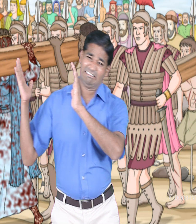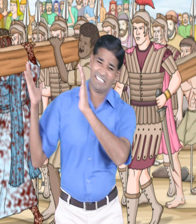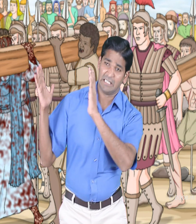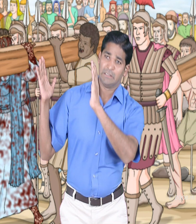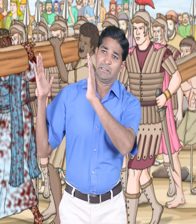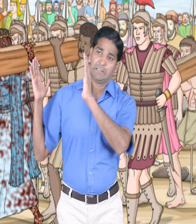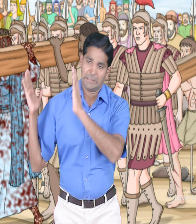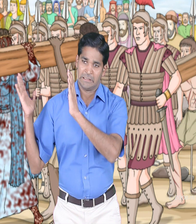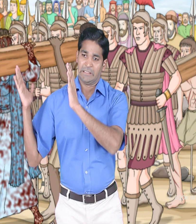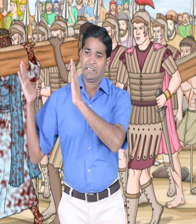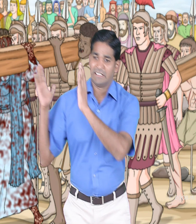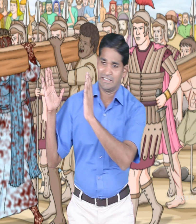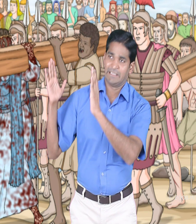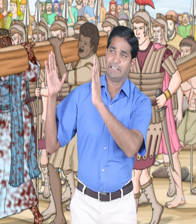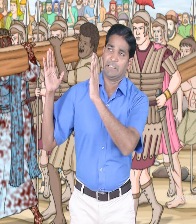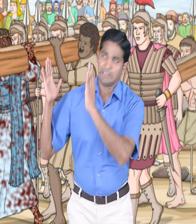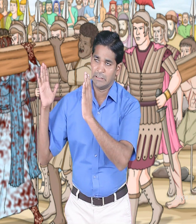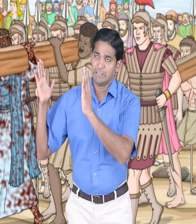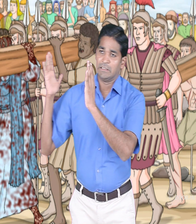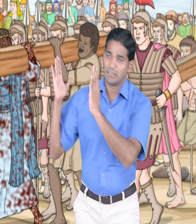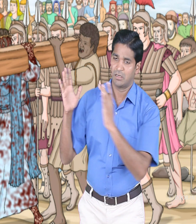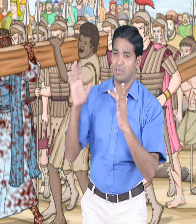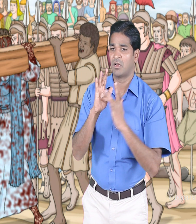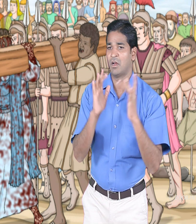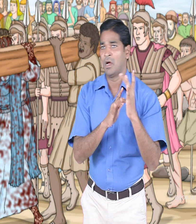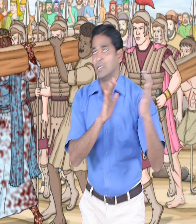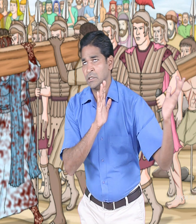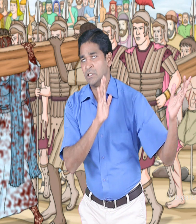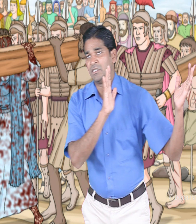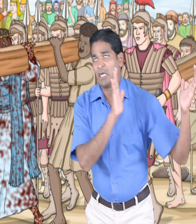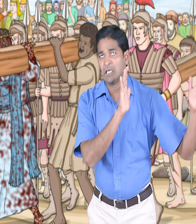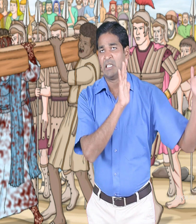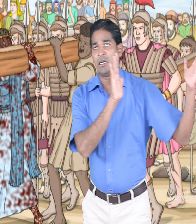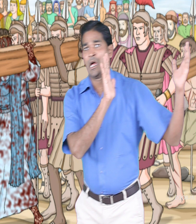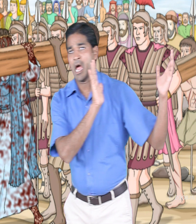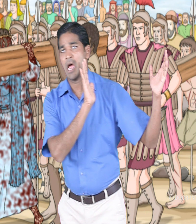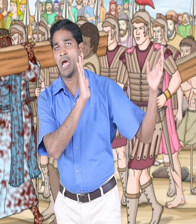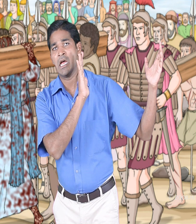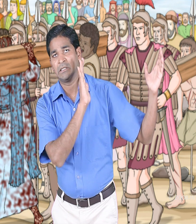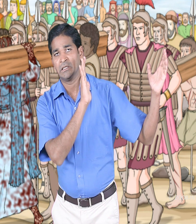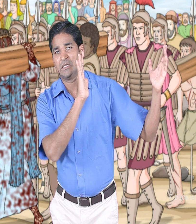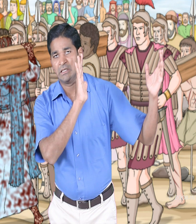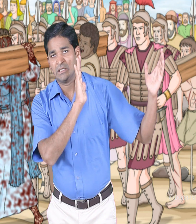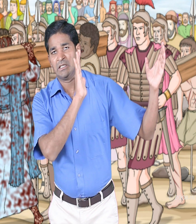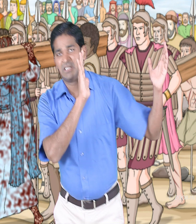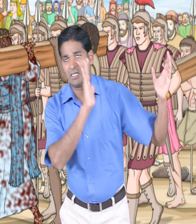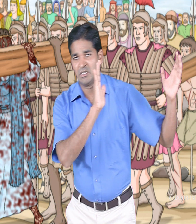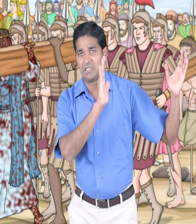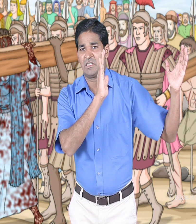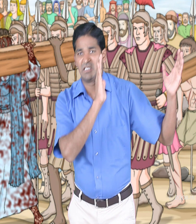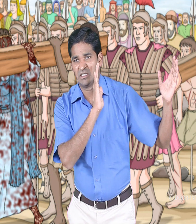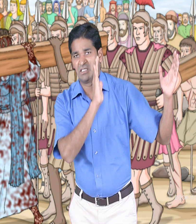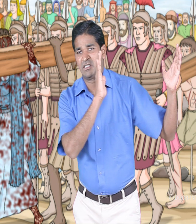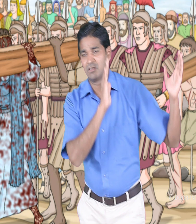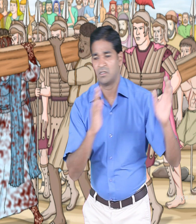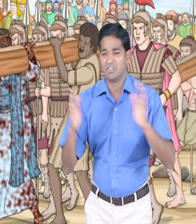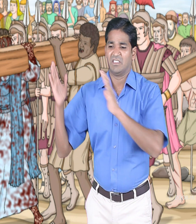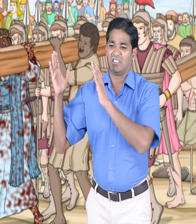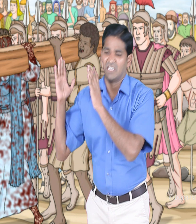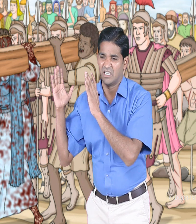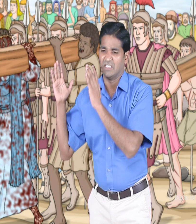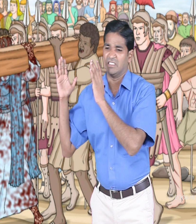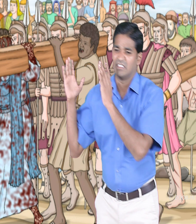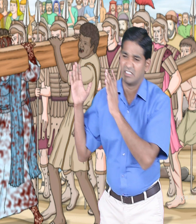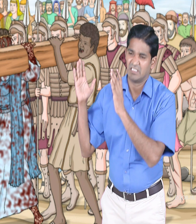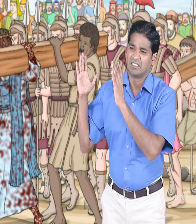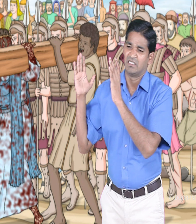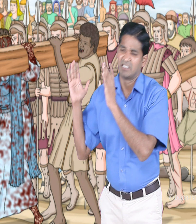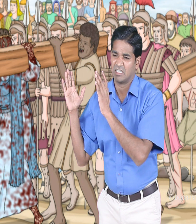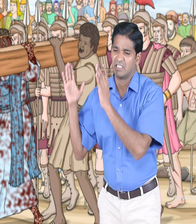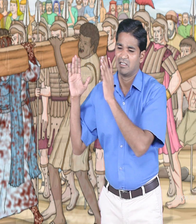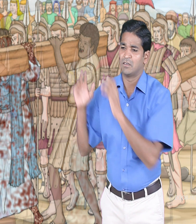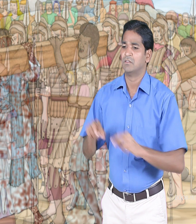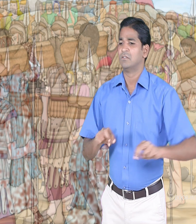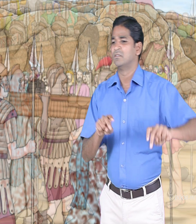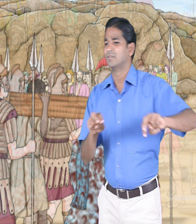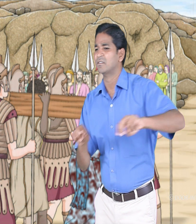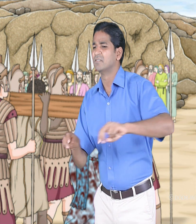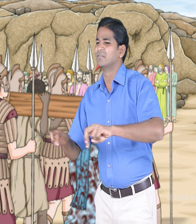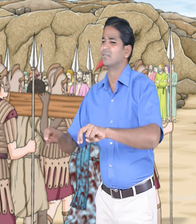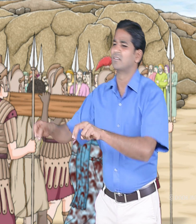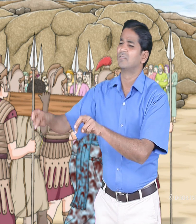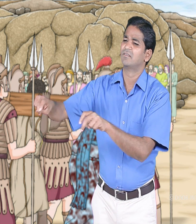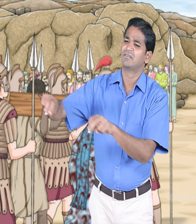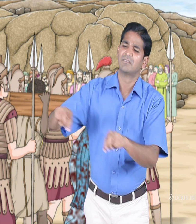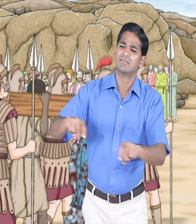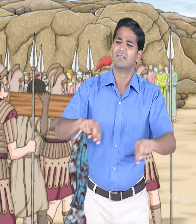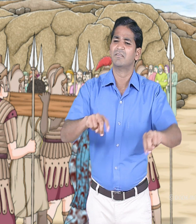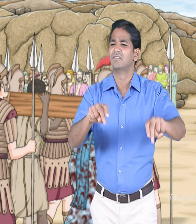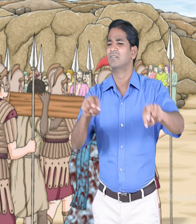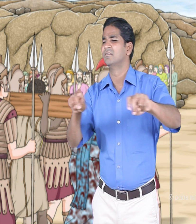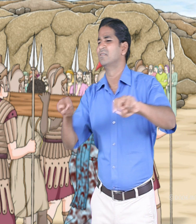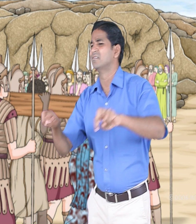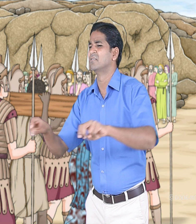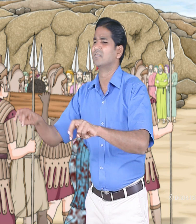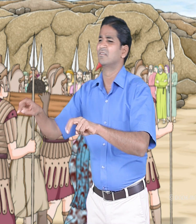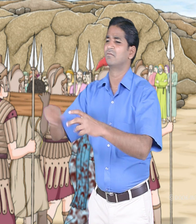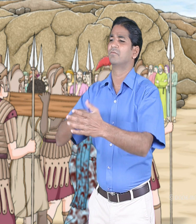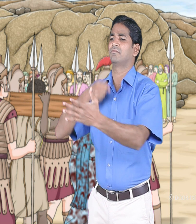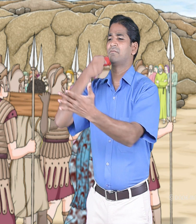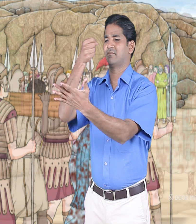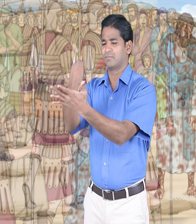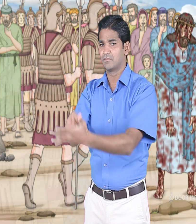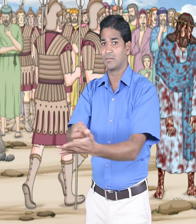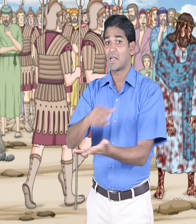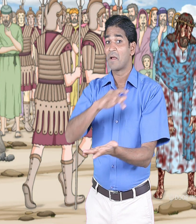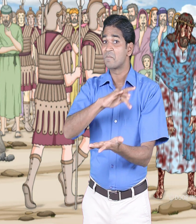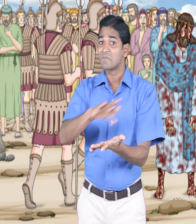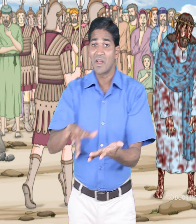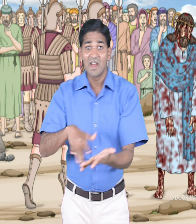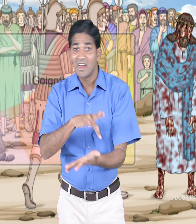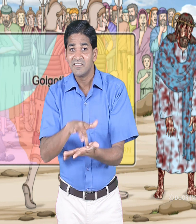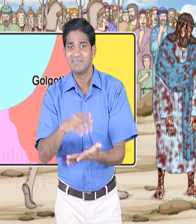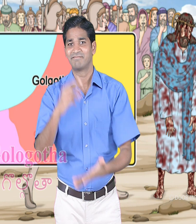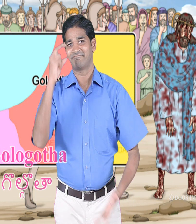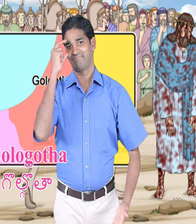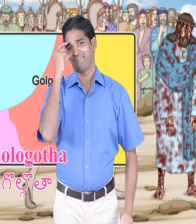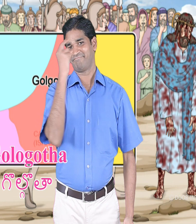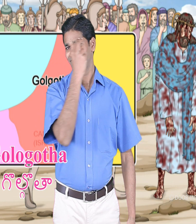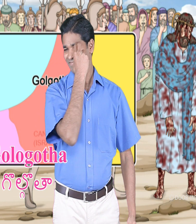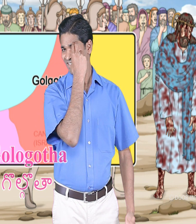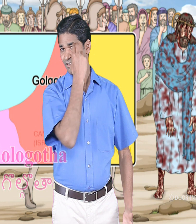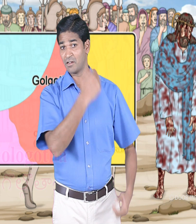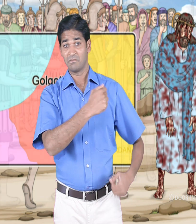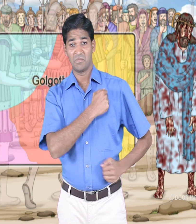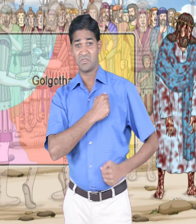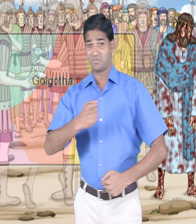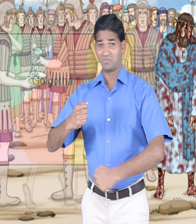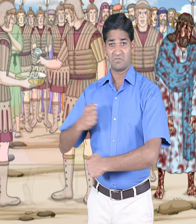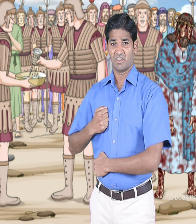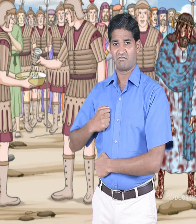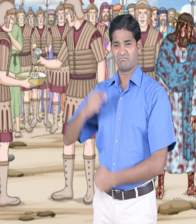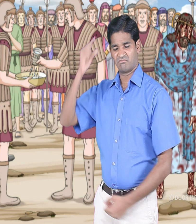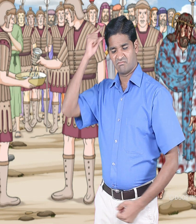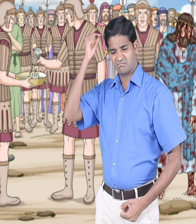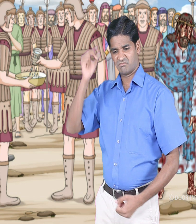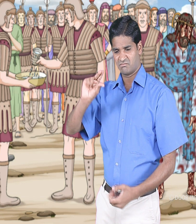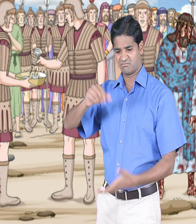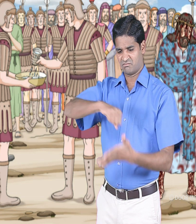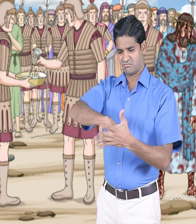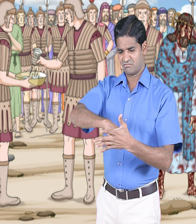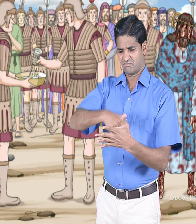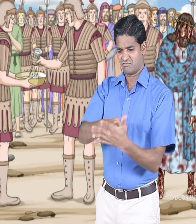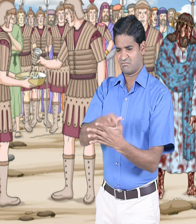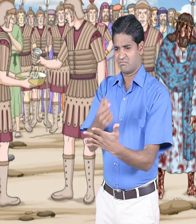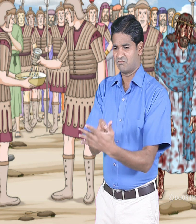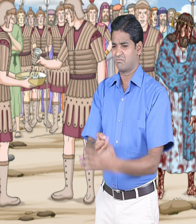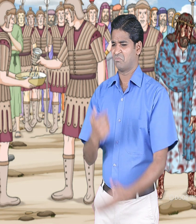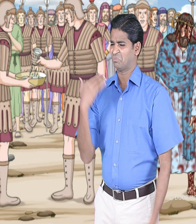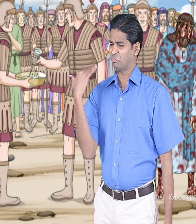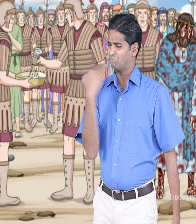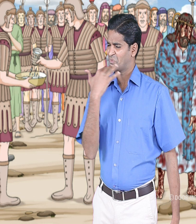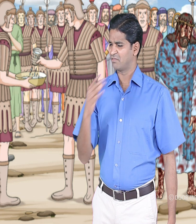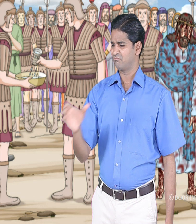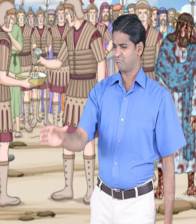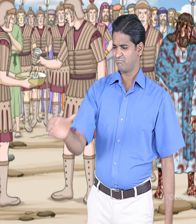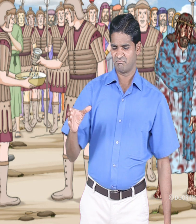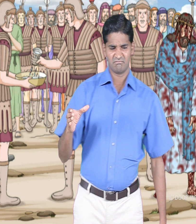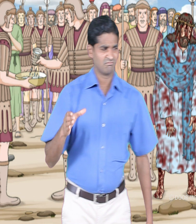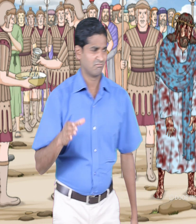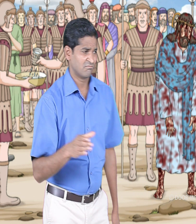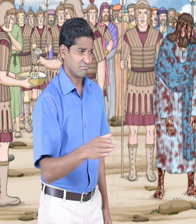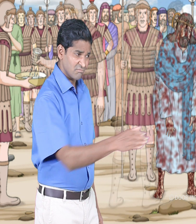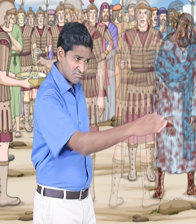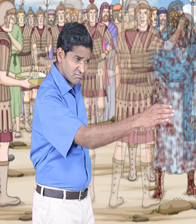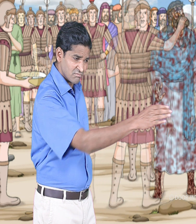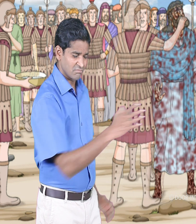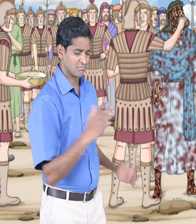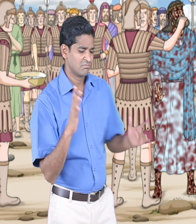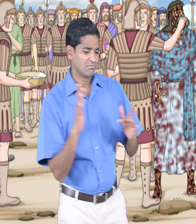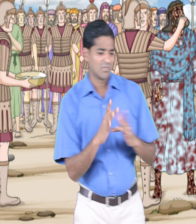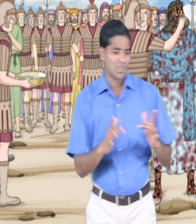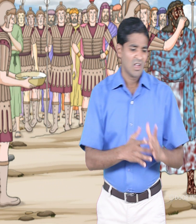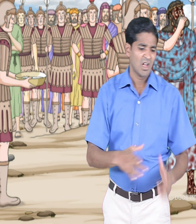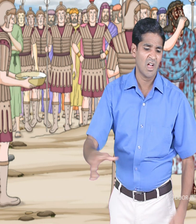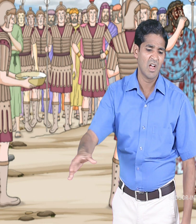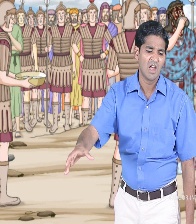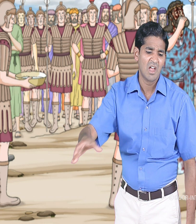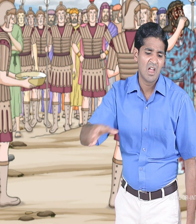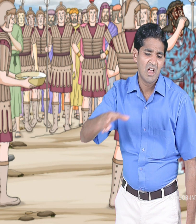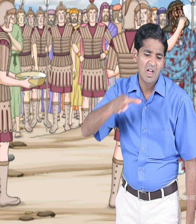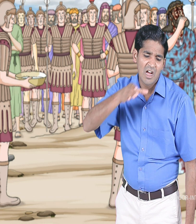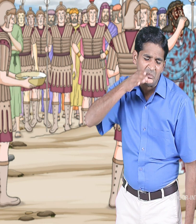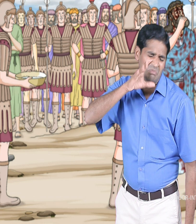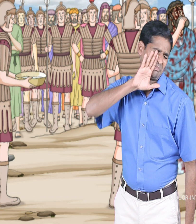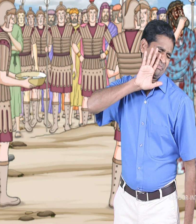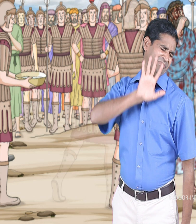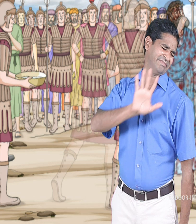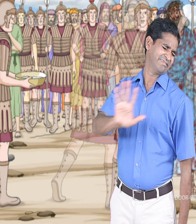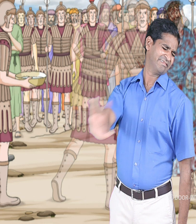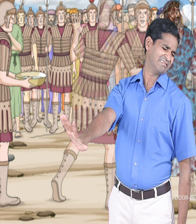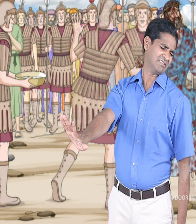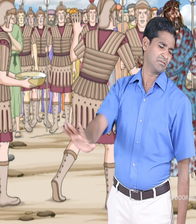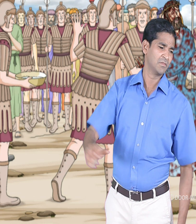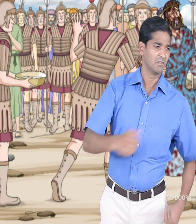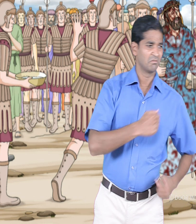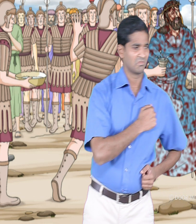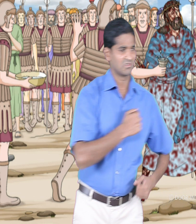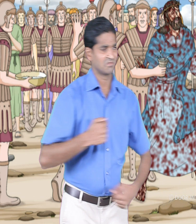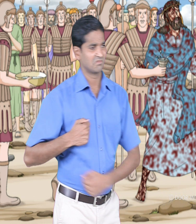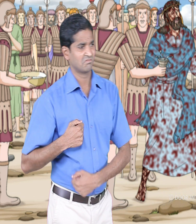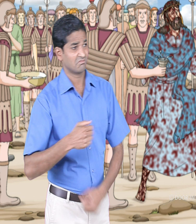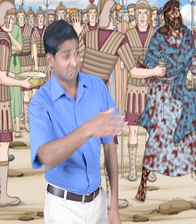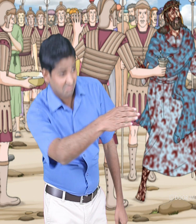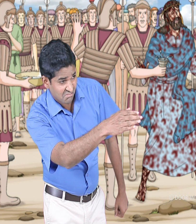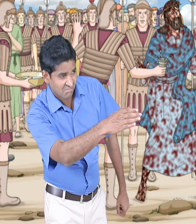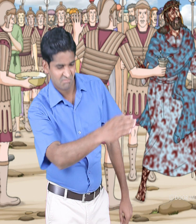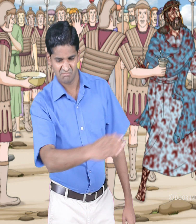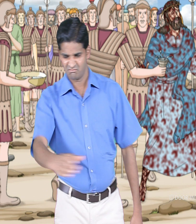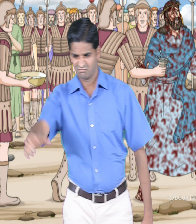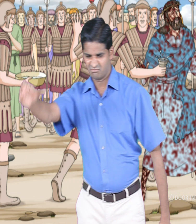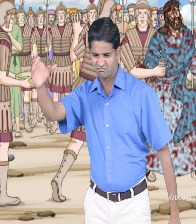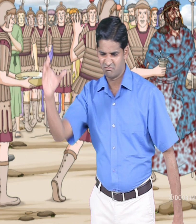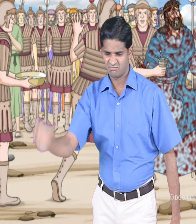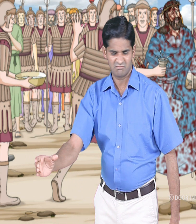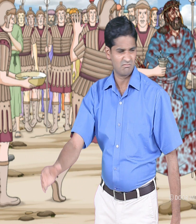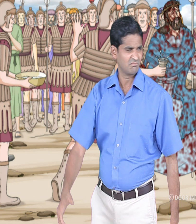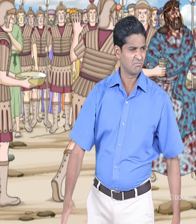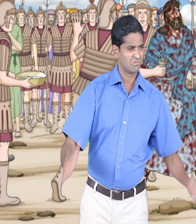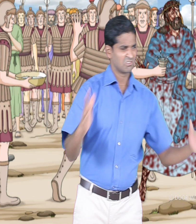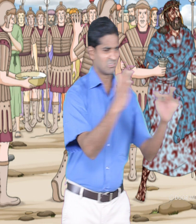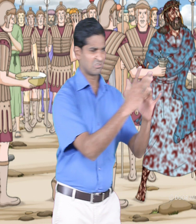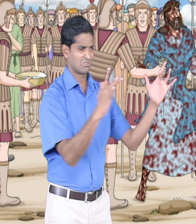And when they came to a place called Golgotha, which means The Place of the Skull, they offered Him wine to drink, mixed with gall;